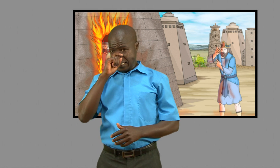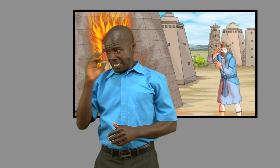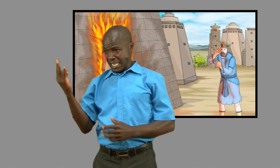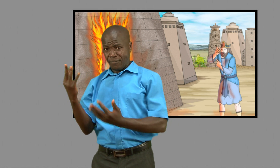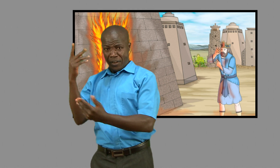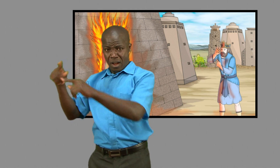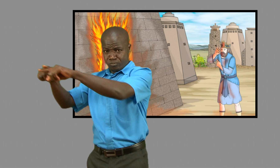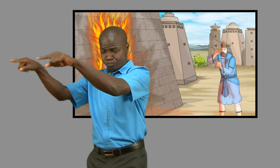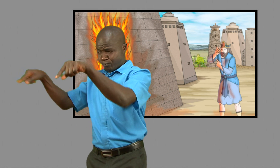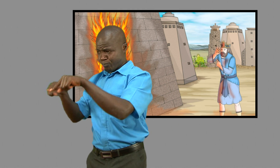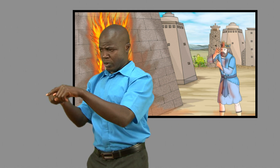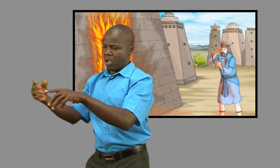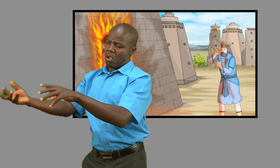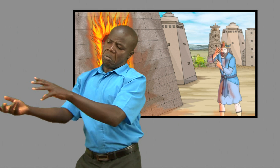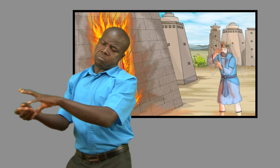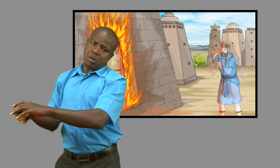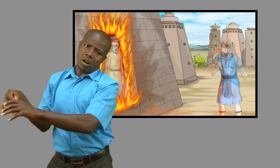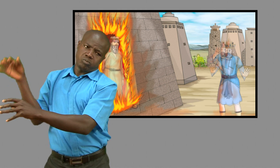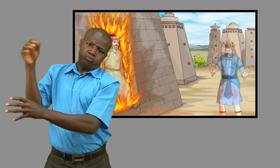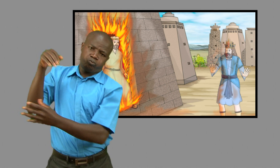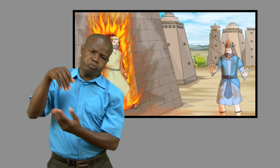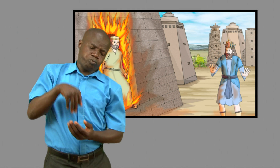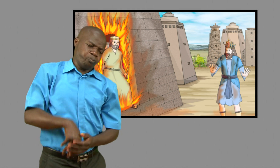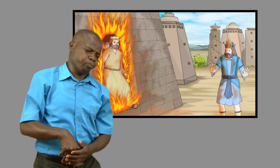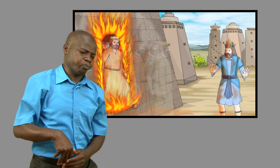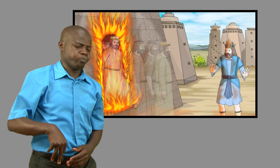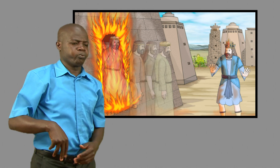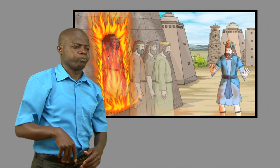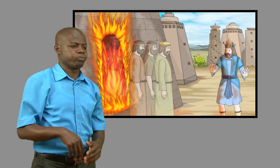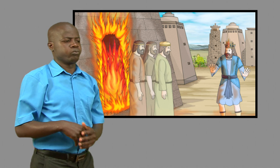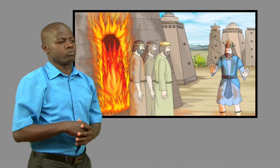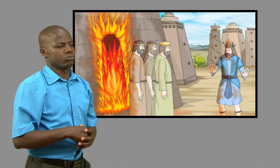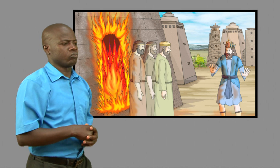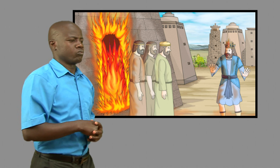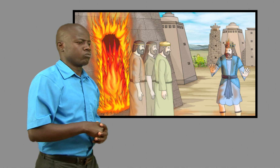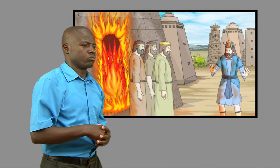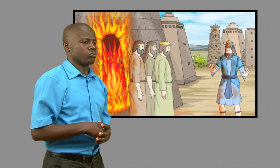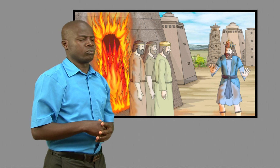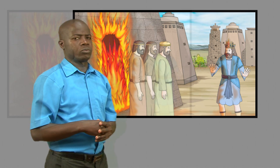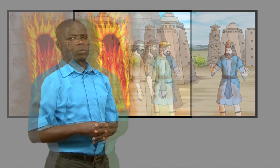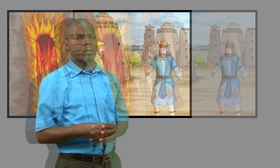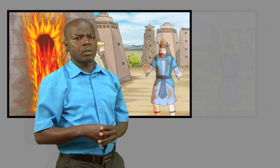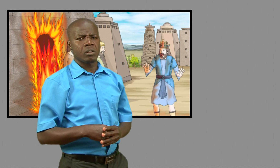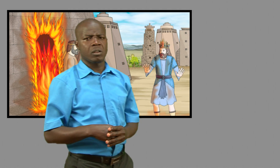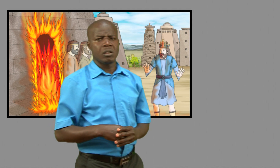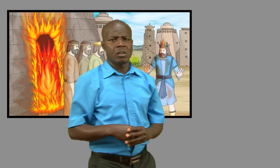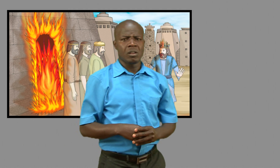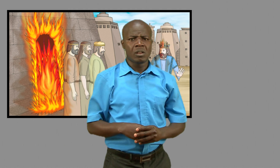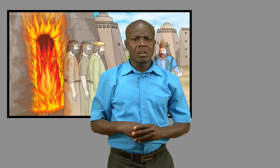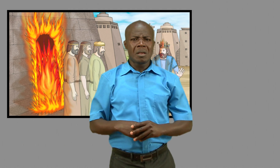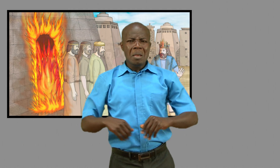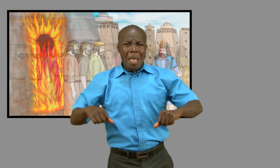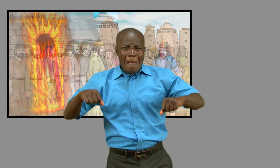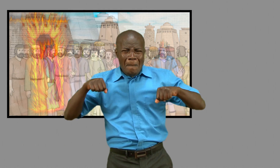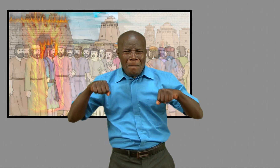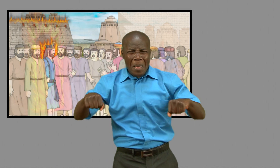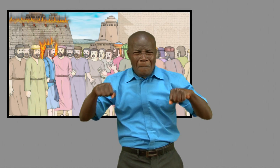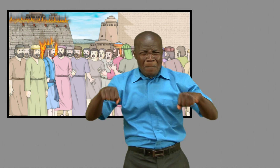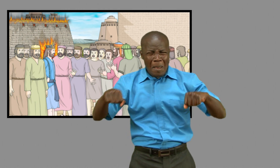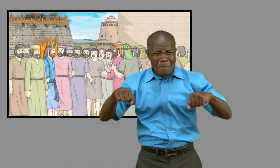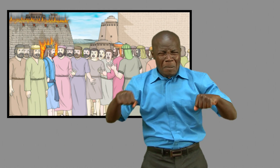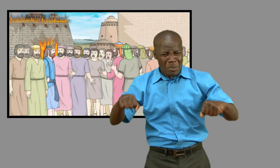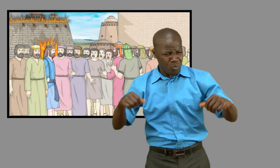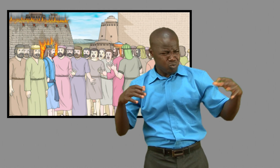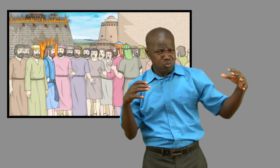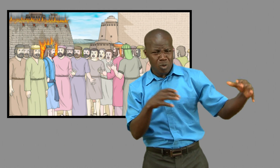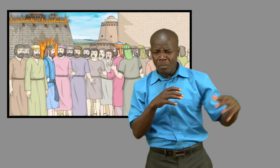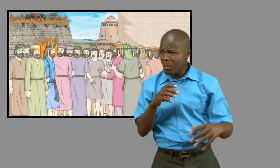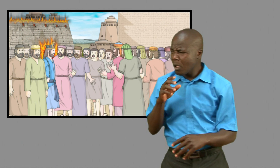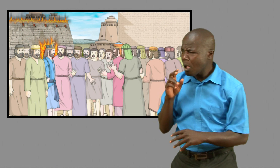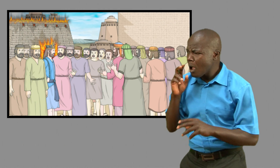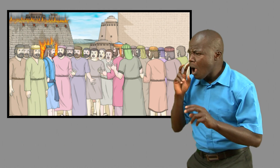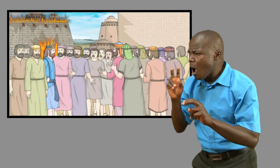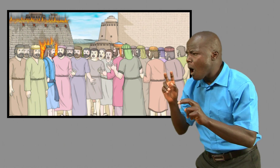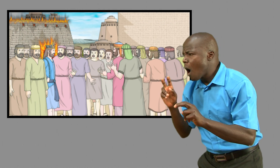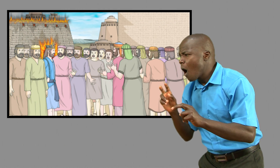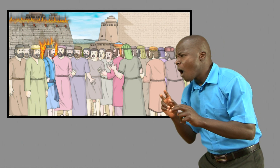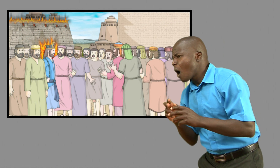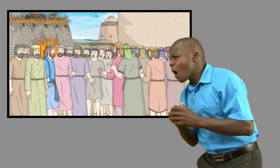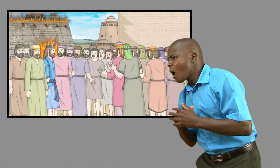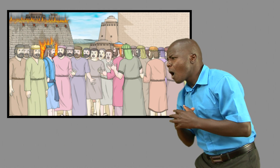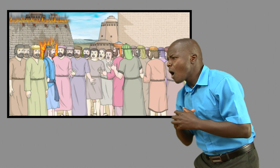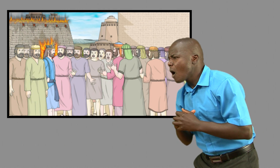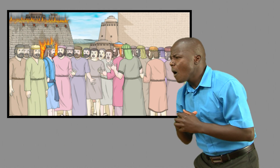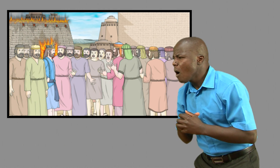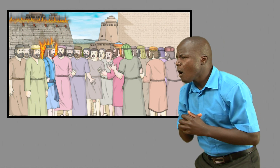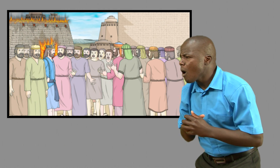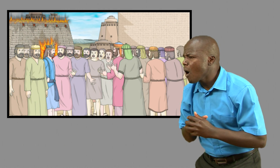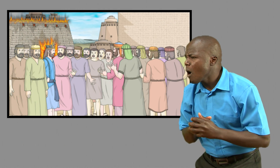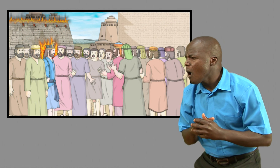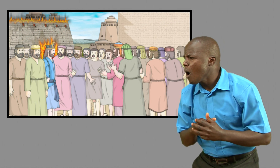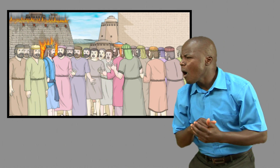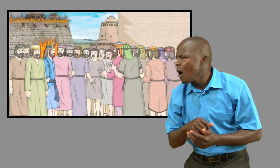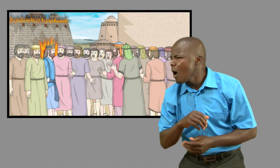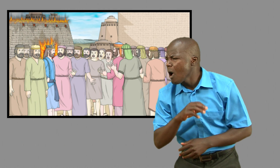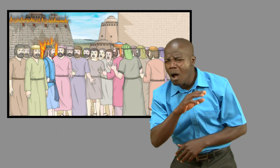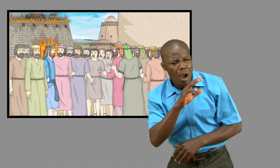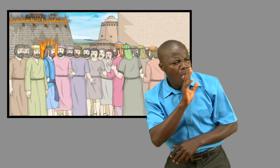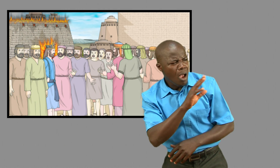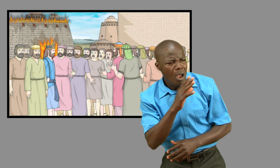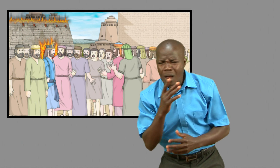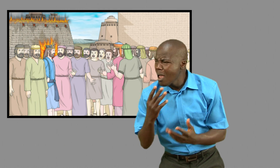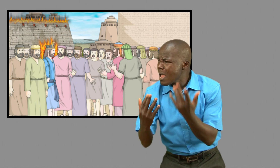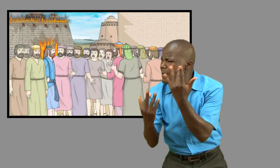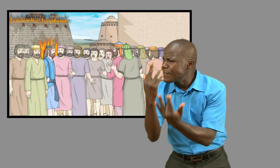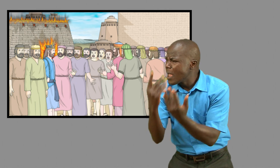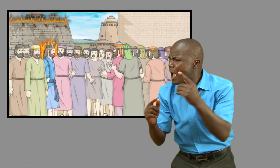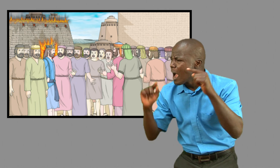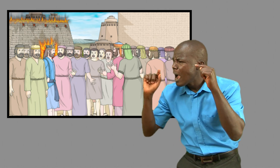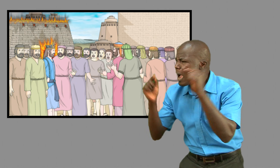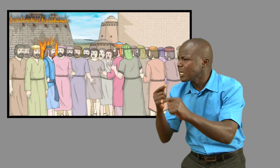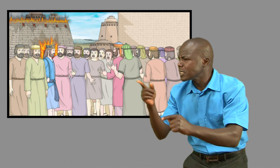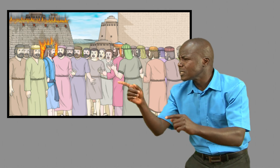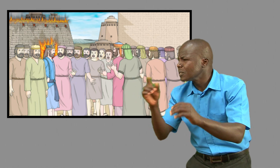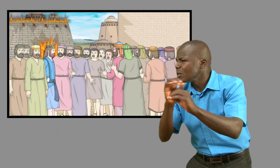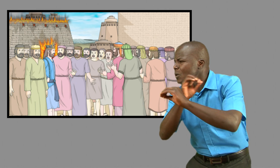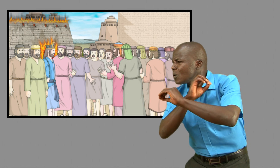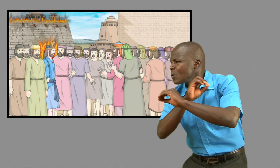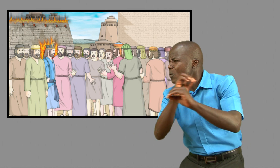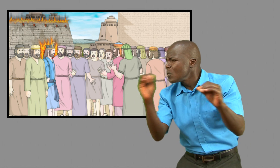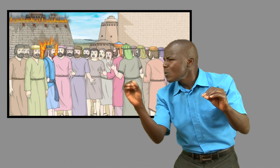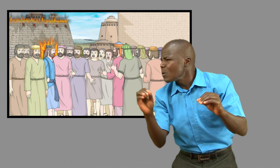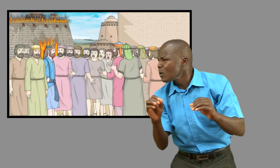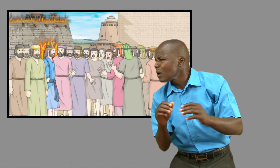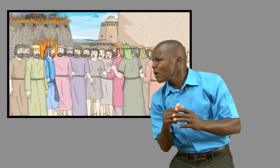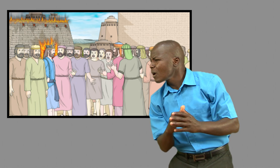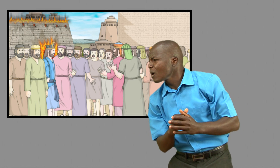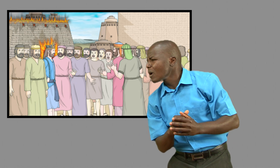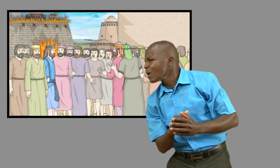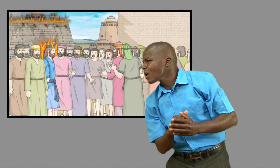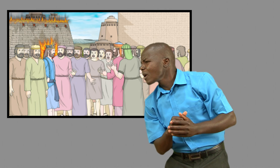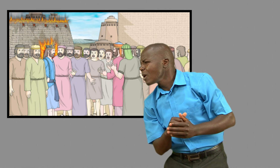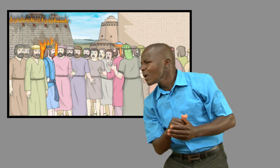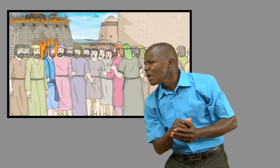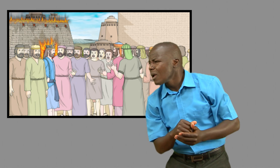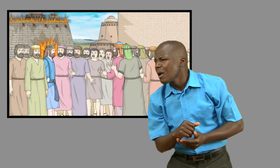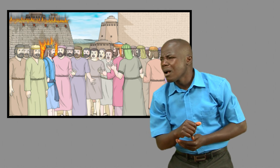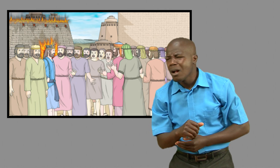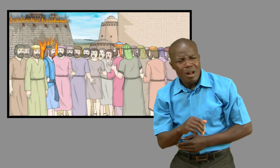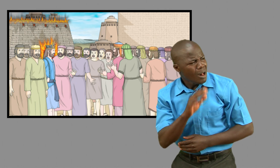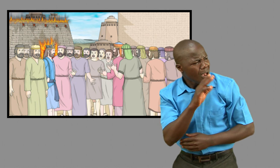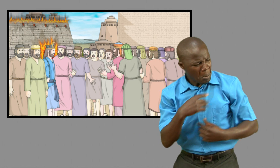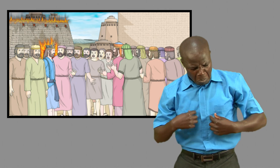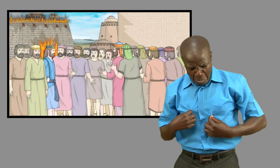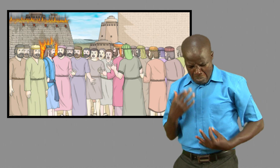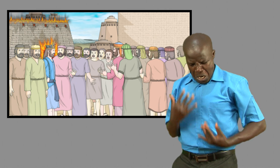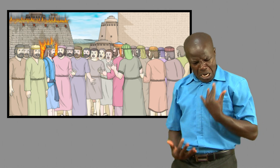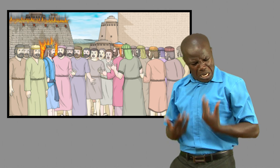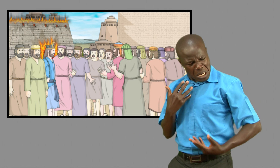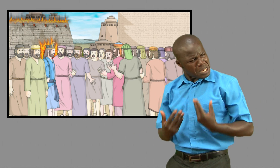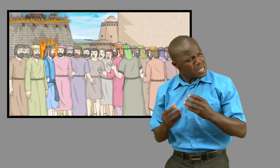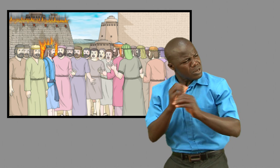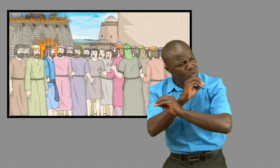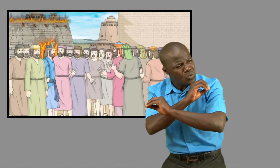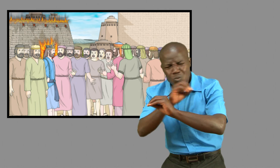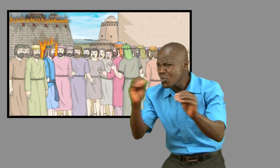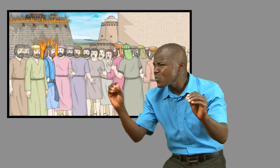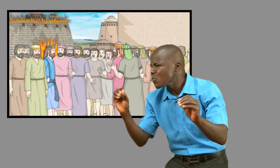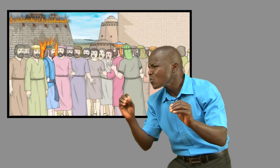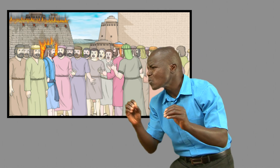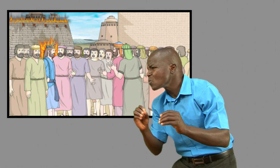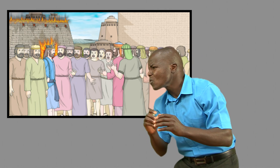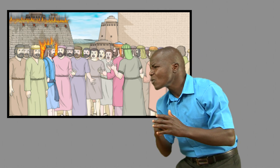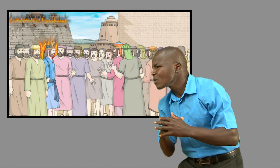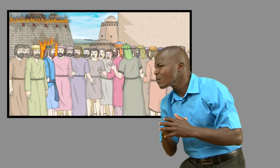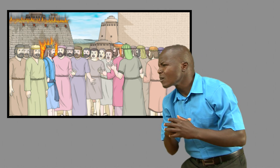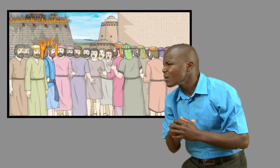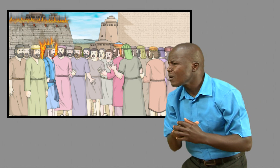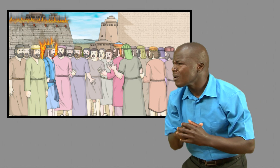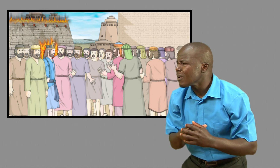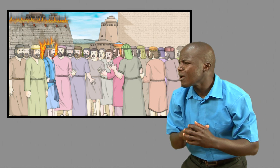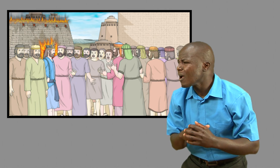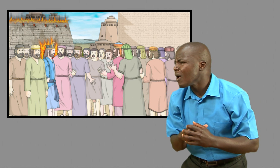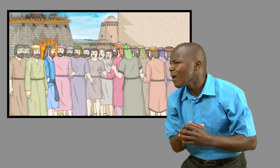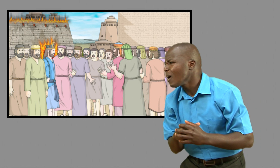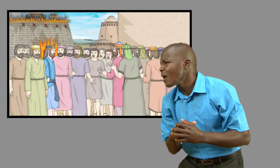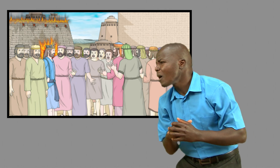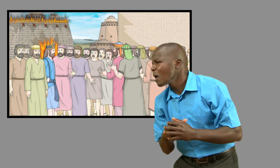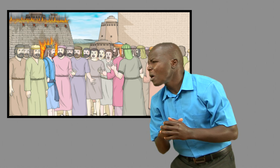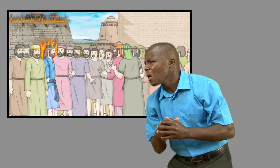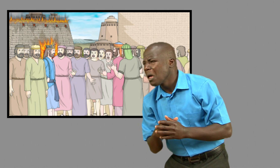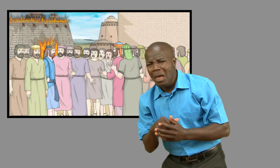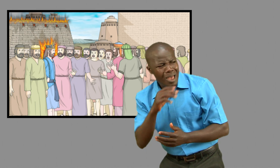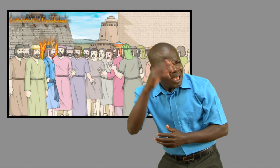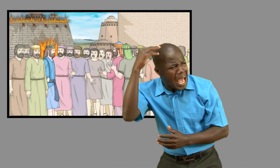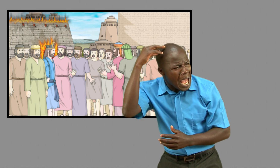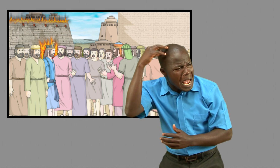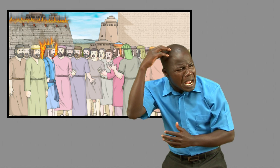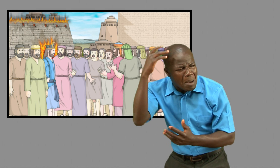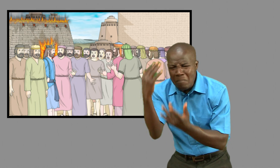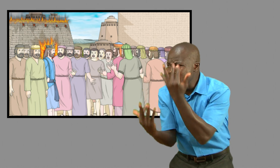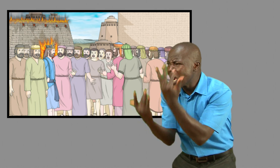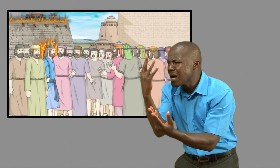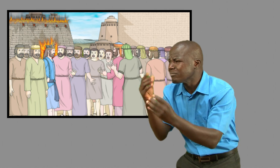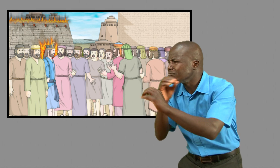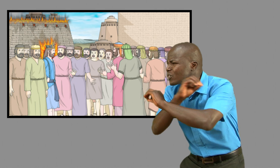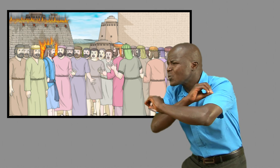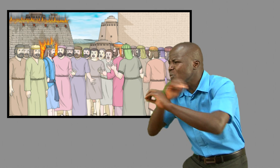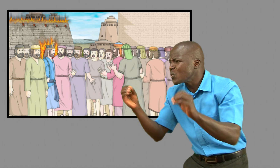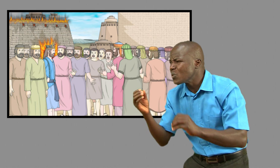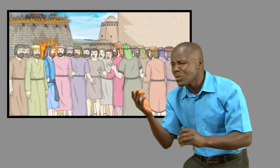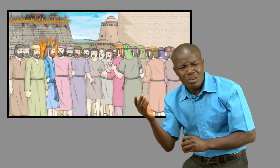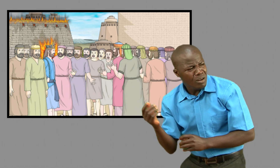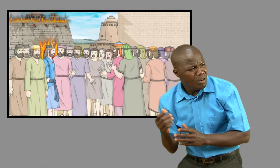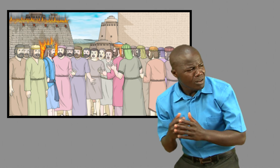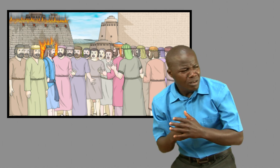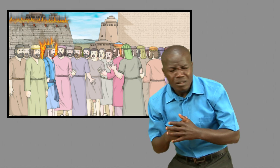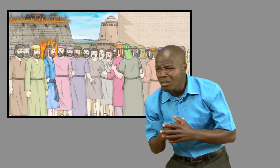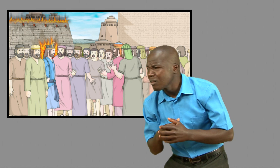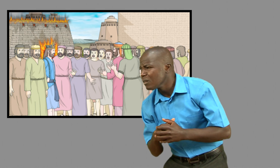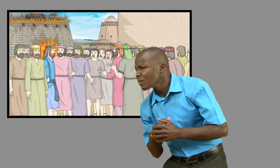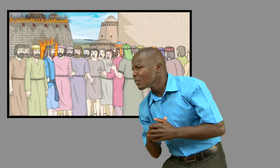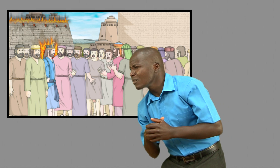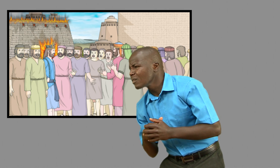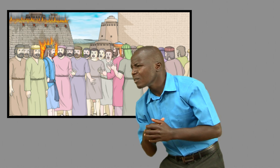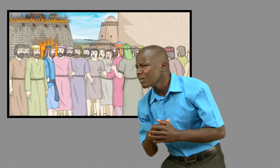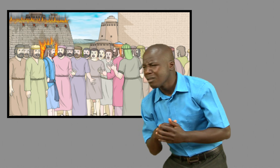So Shadrach, Meshach, and Abednego came out of the fire, and when the satraps, prefects, governors, and royal advisers had gathered around, they saw that the fire had no effect on the bodies of these men.